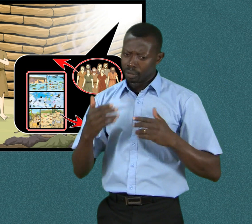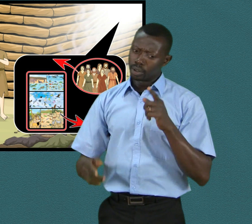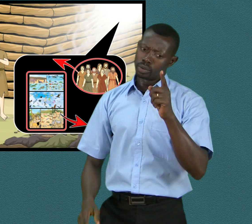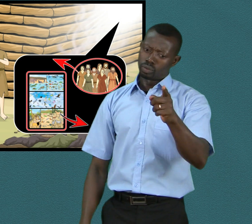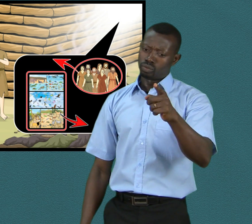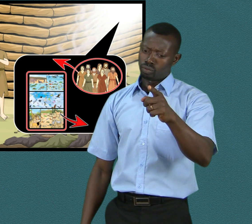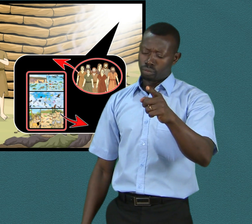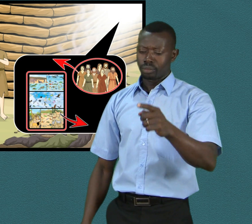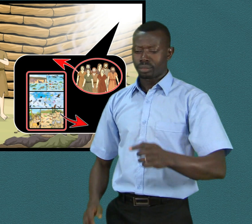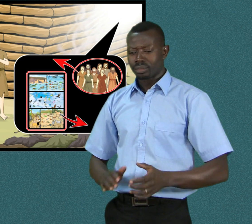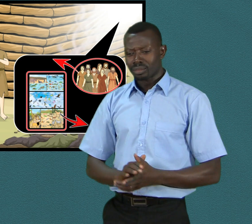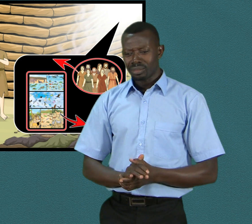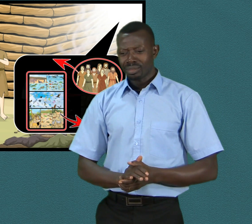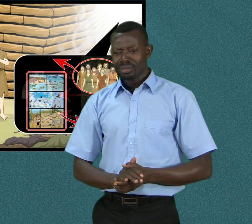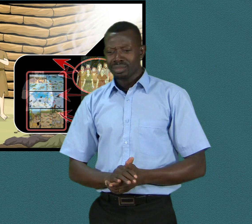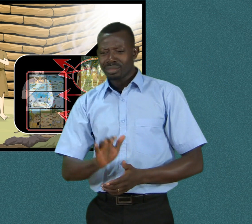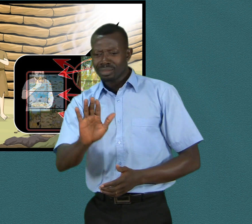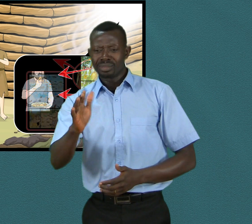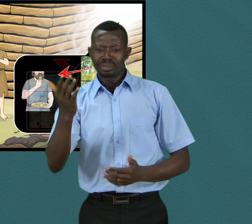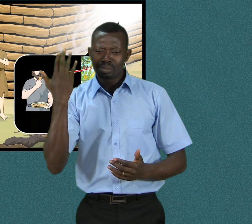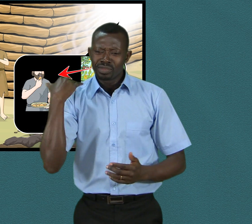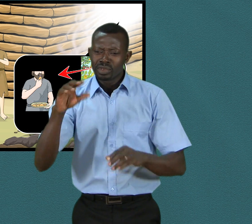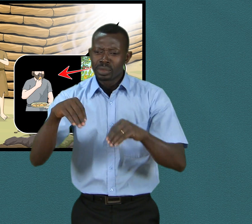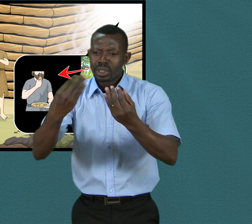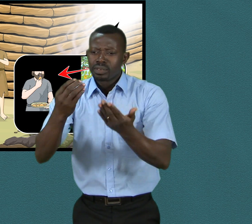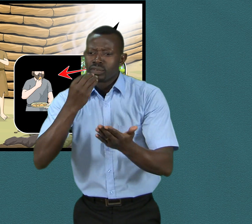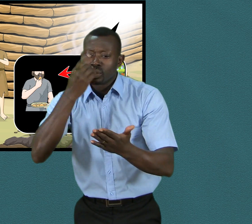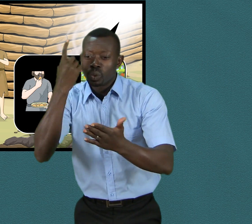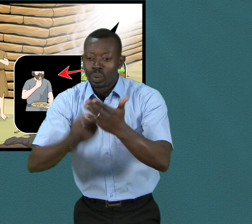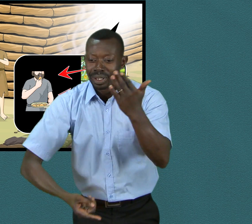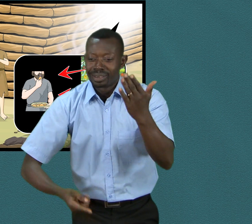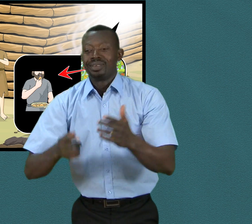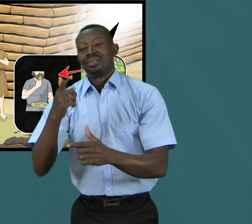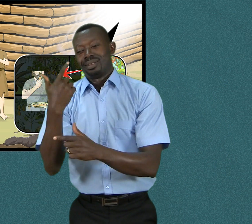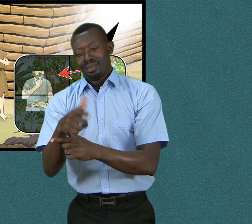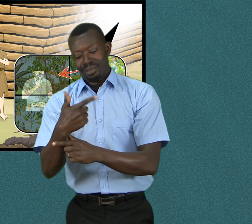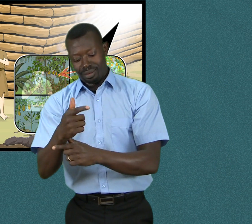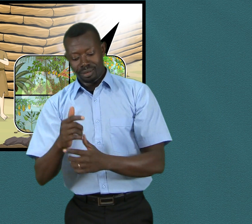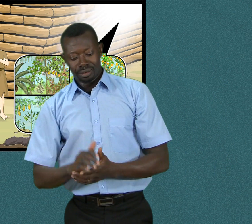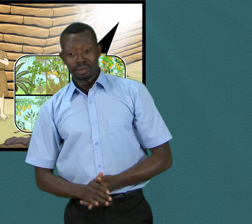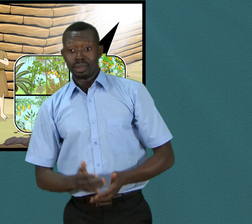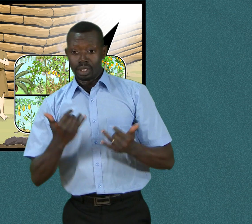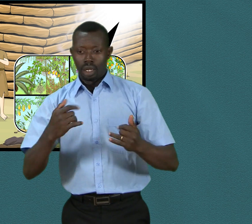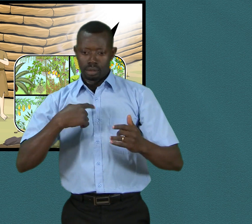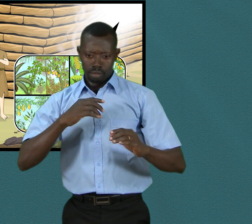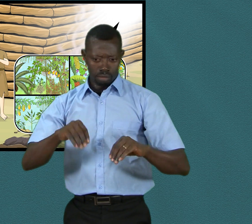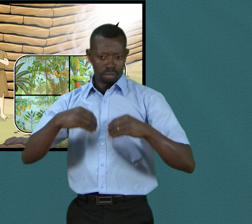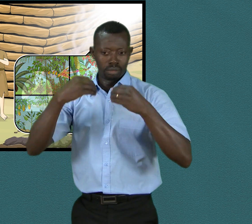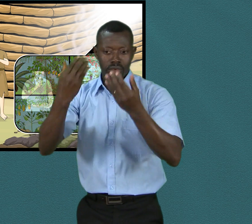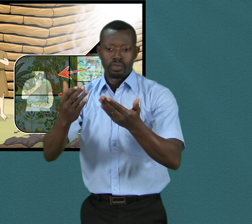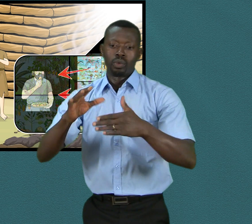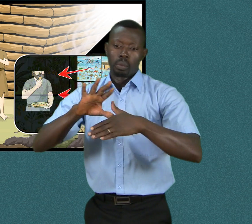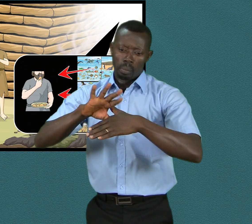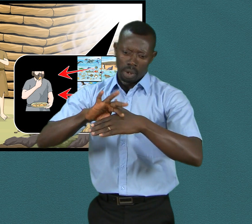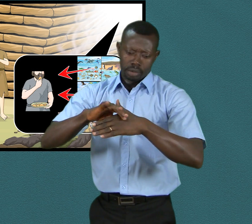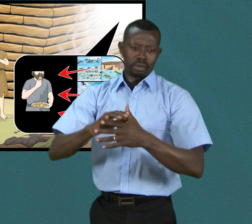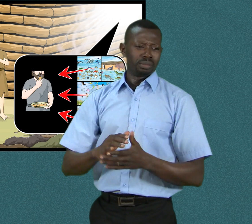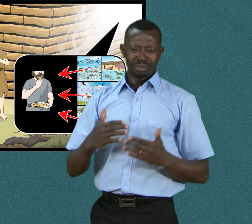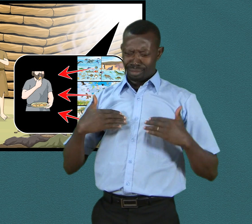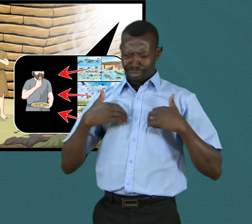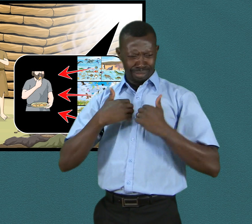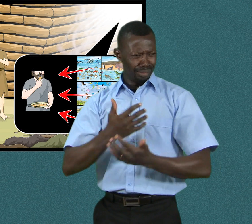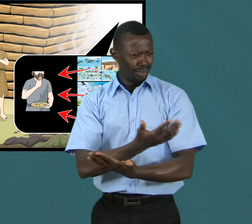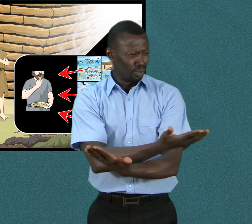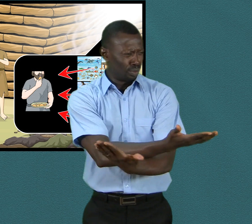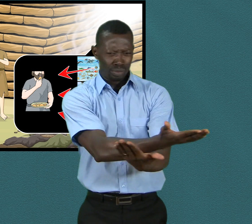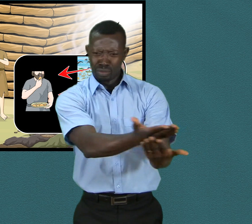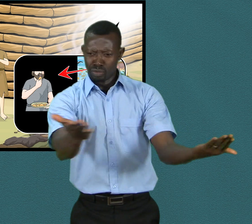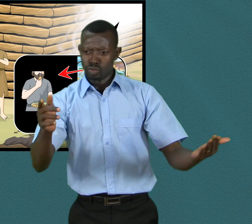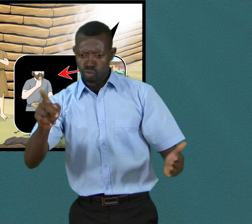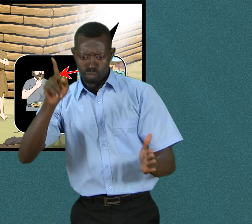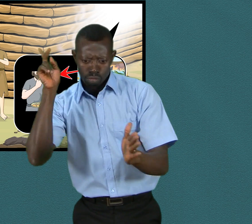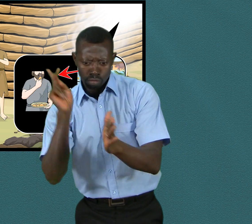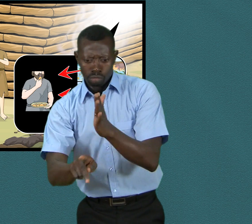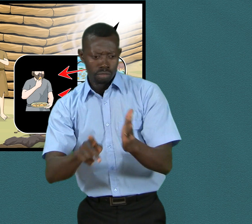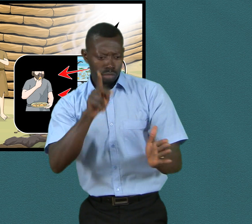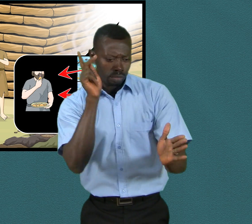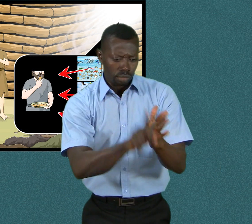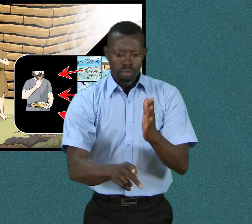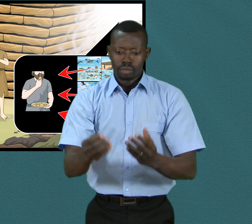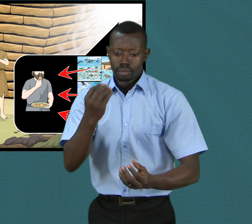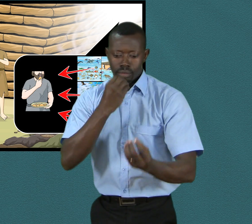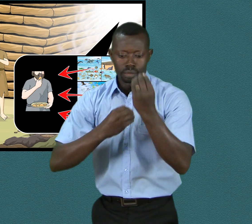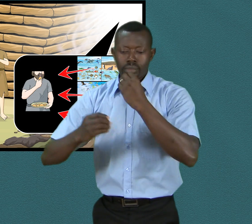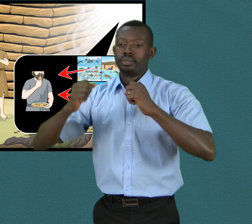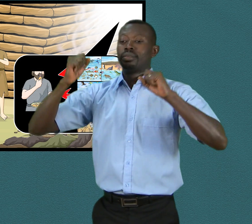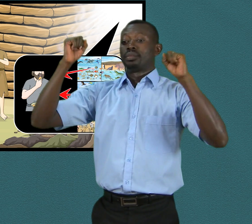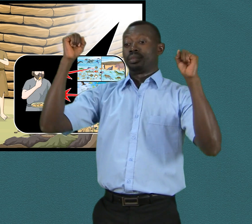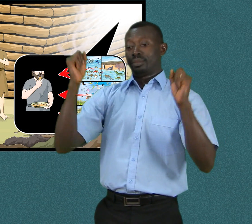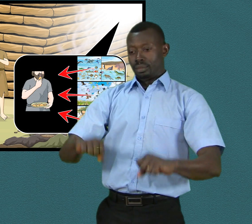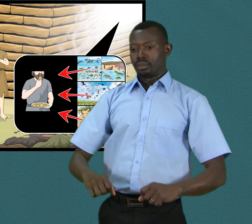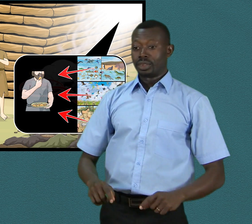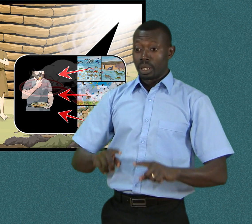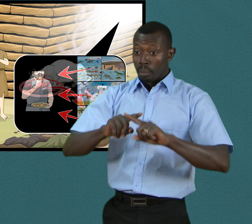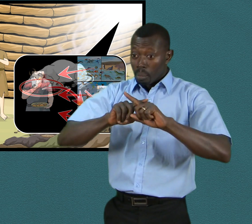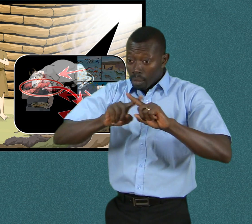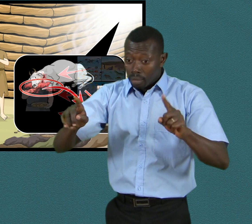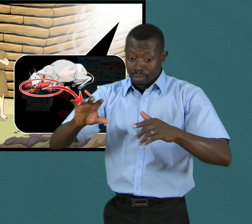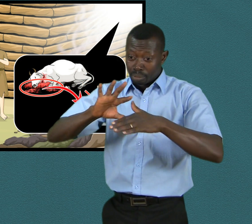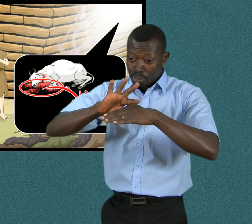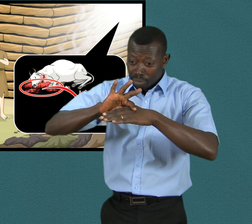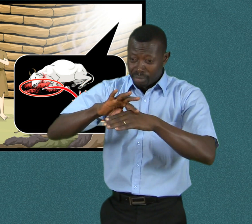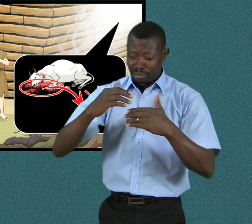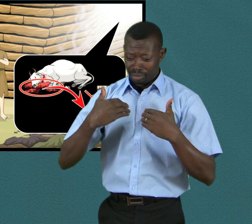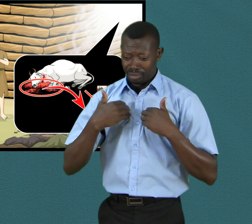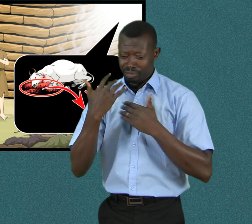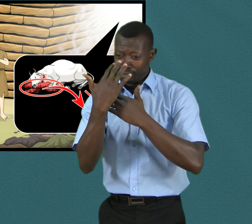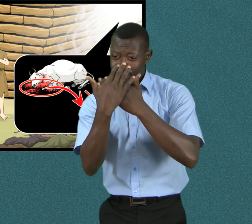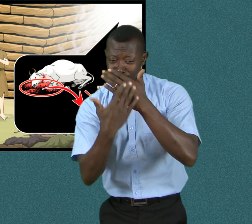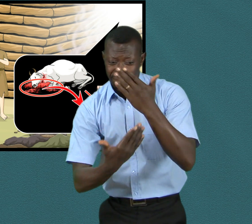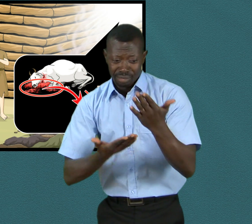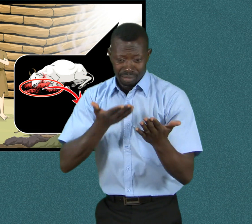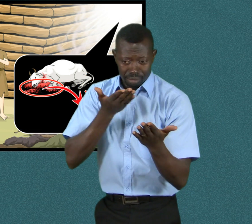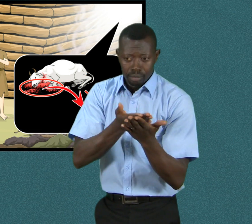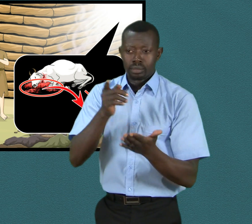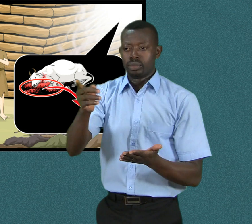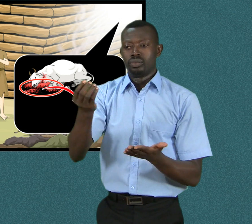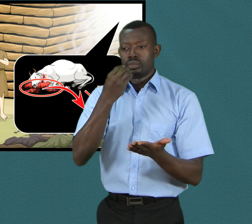Everything that lives and moves will be food for you; just as I gave you the green plants, I now give you all things.